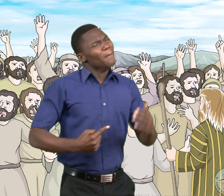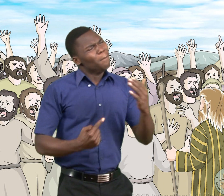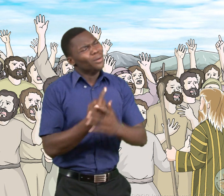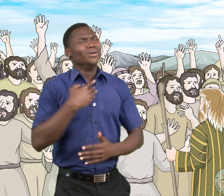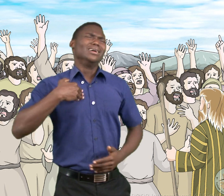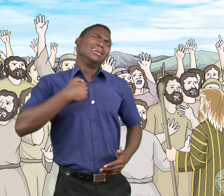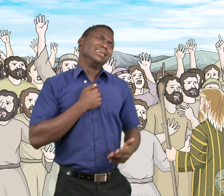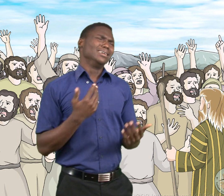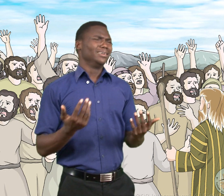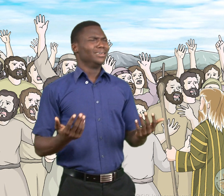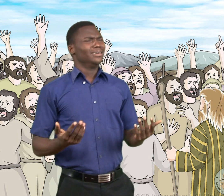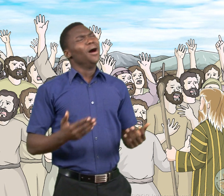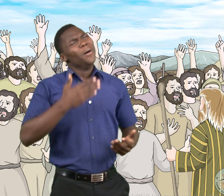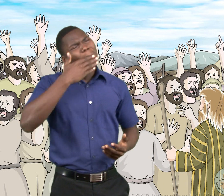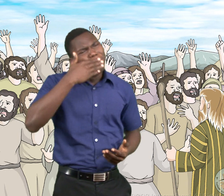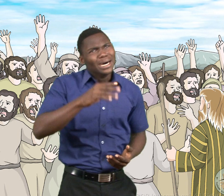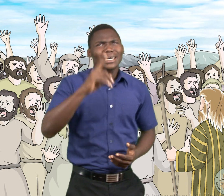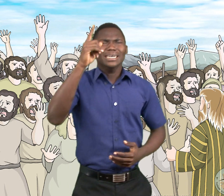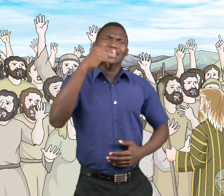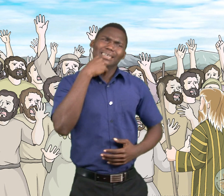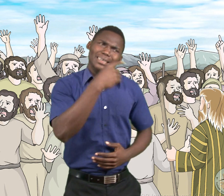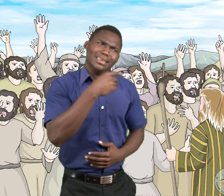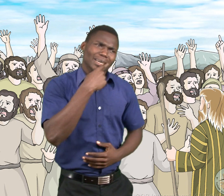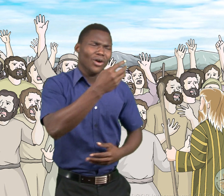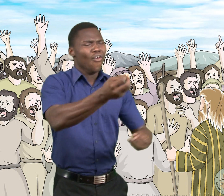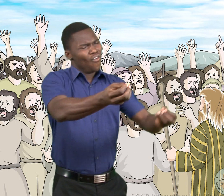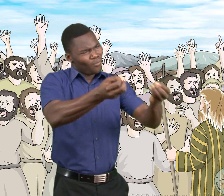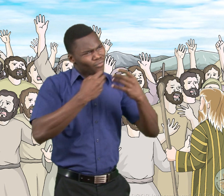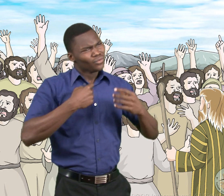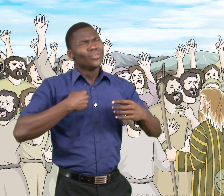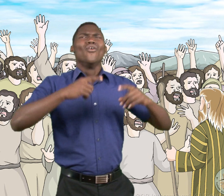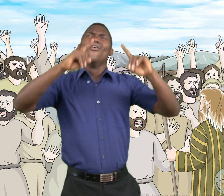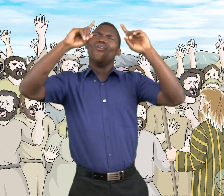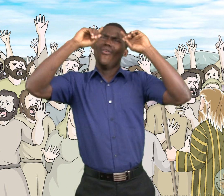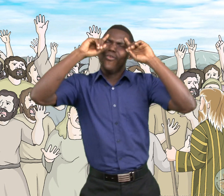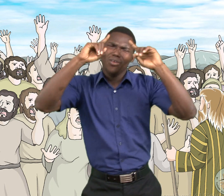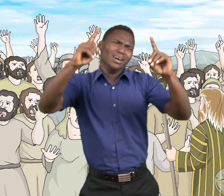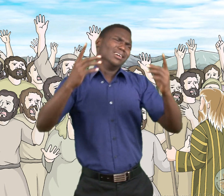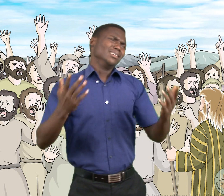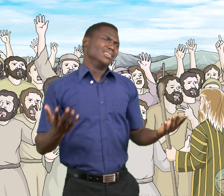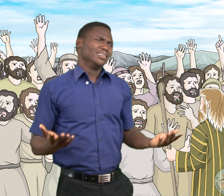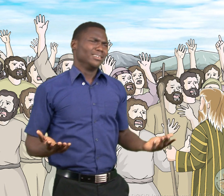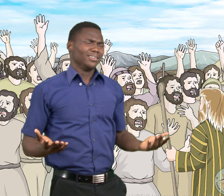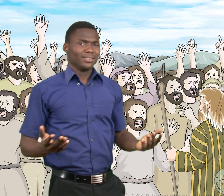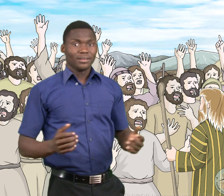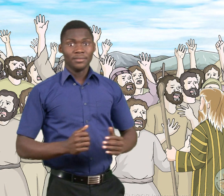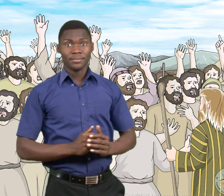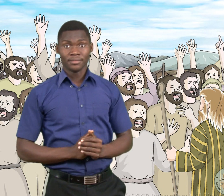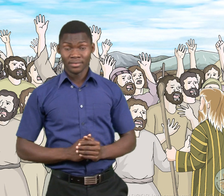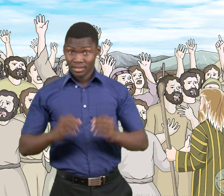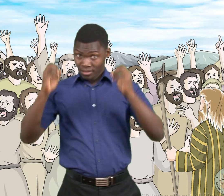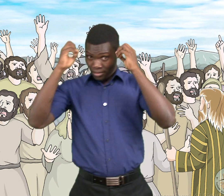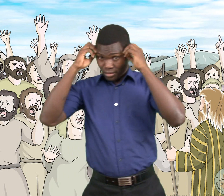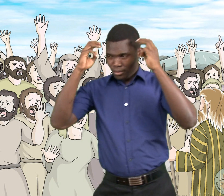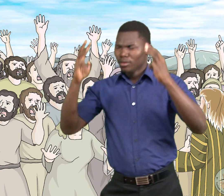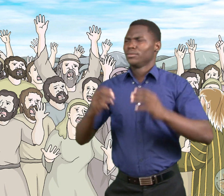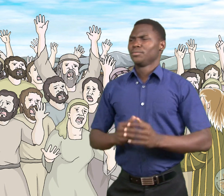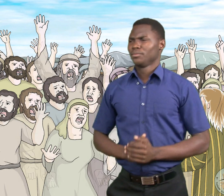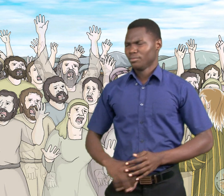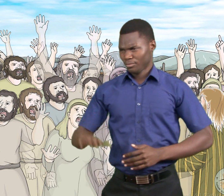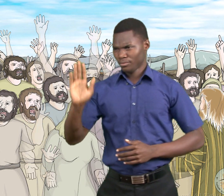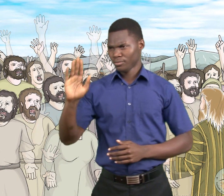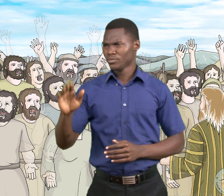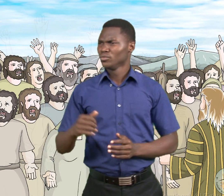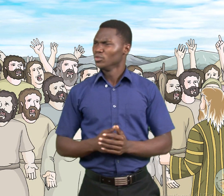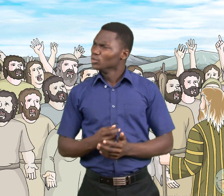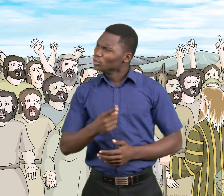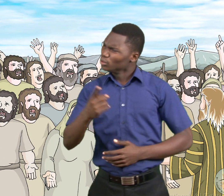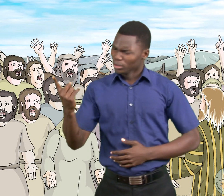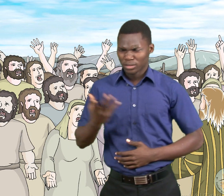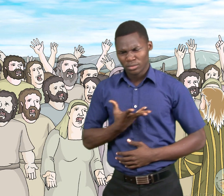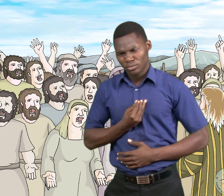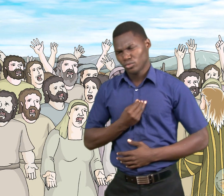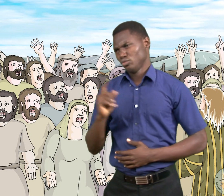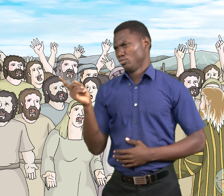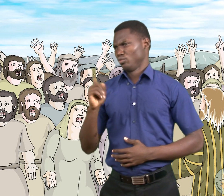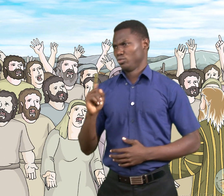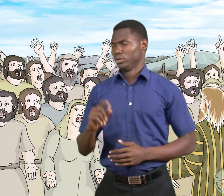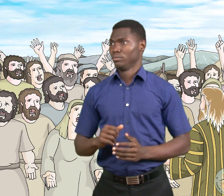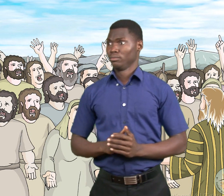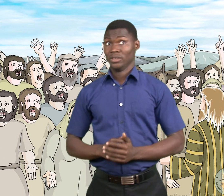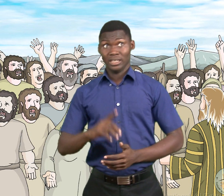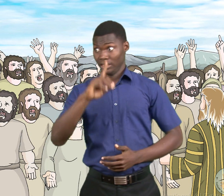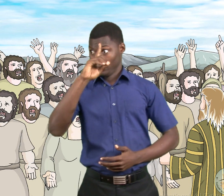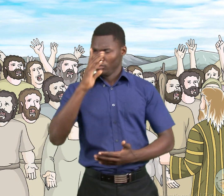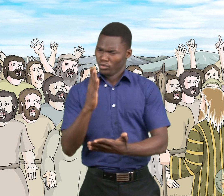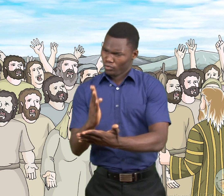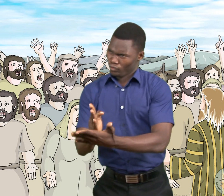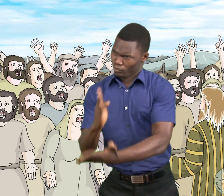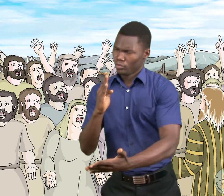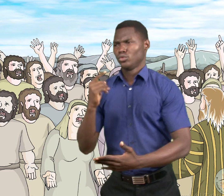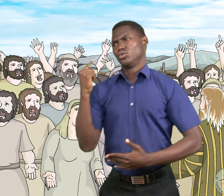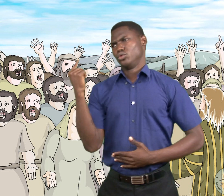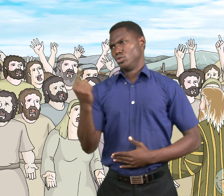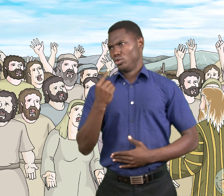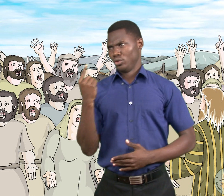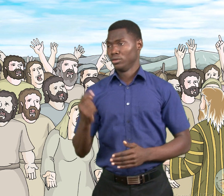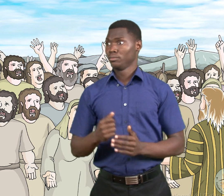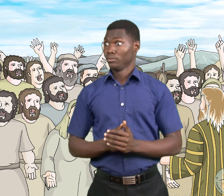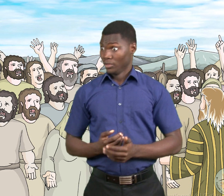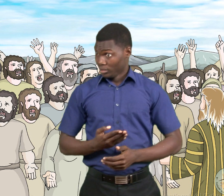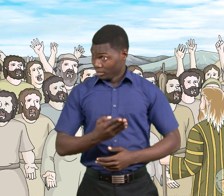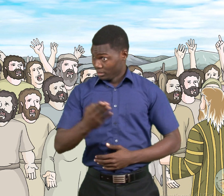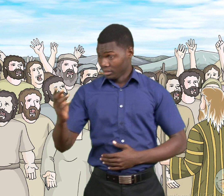“Do not be afraid,” Moses replied.